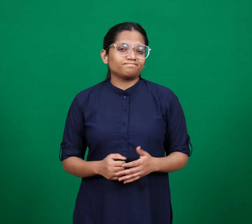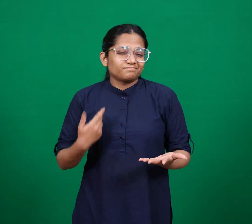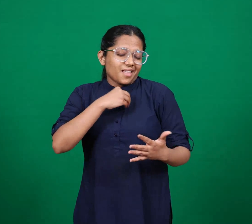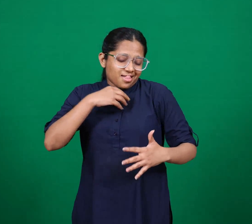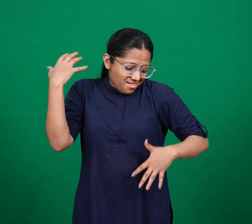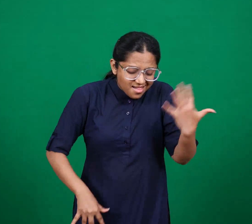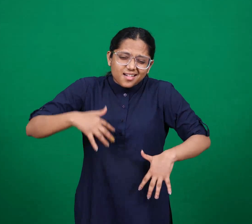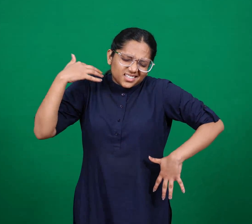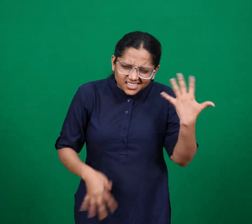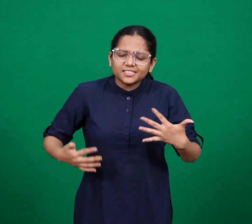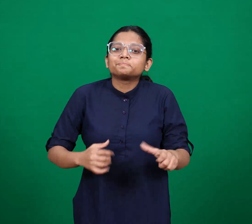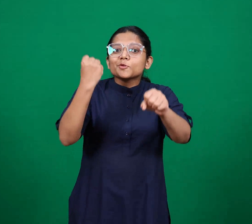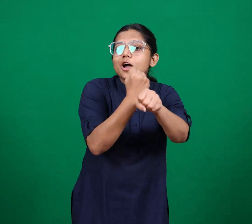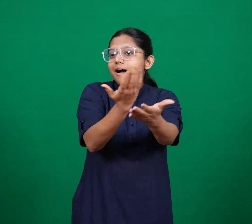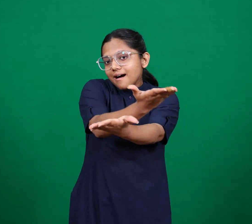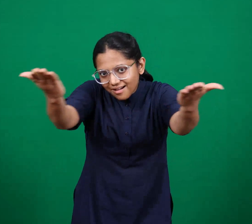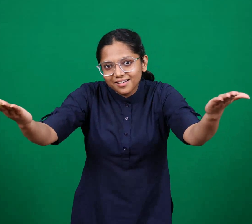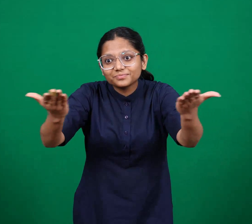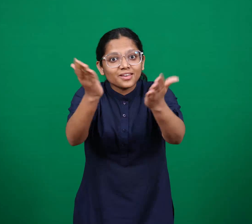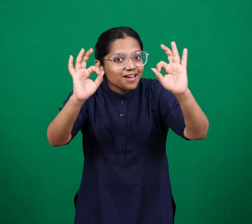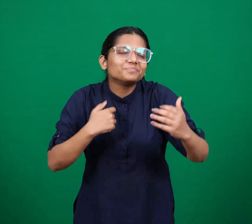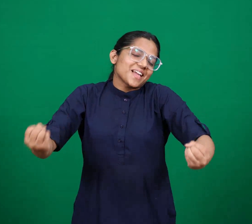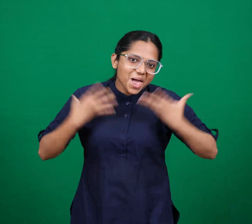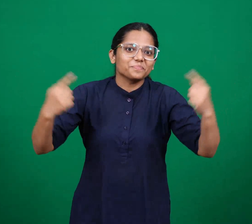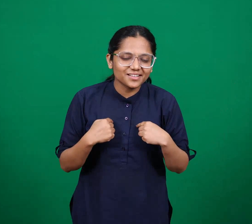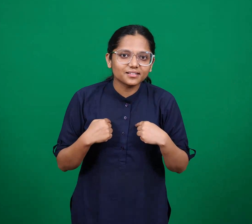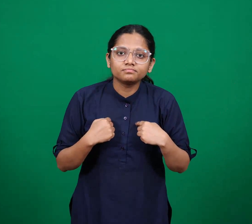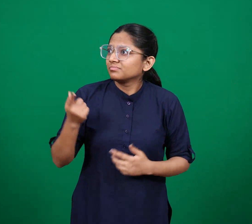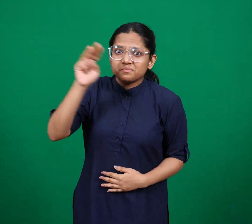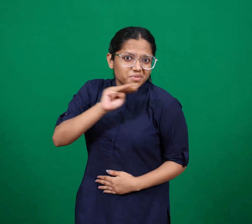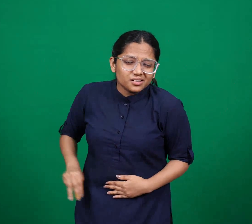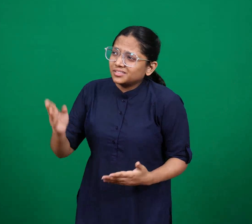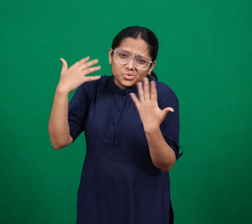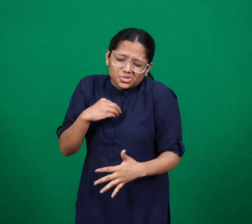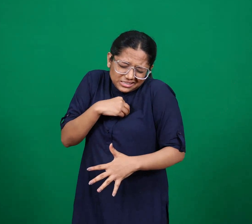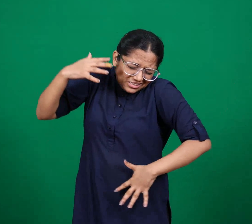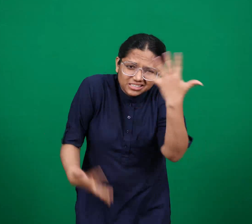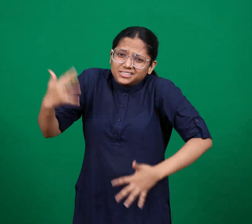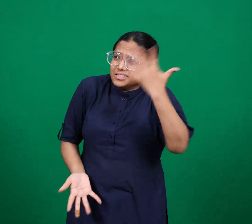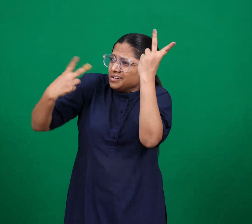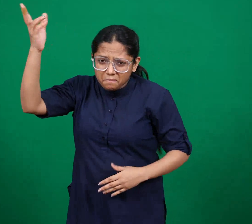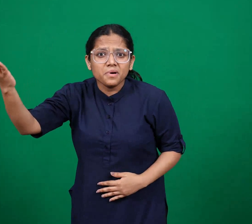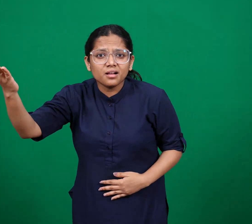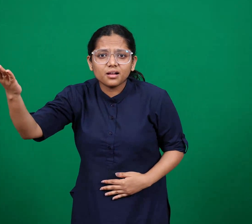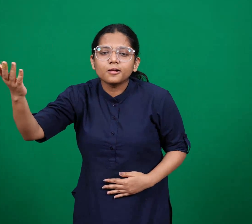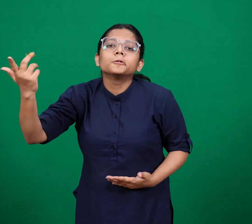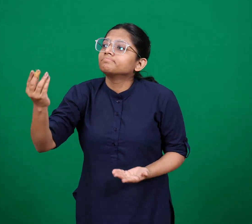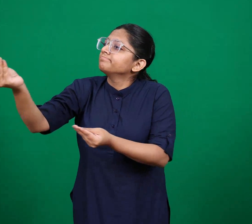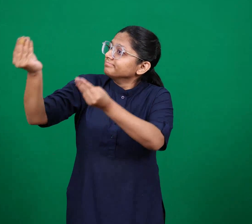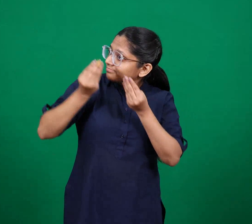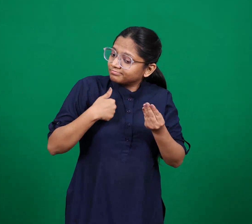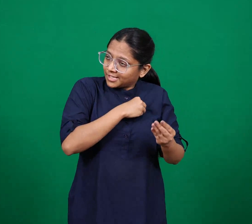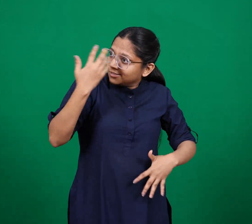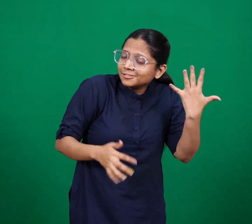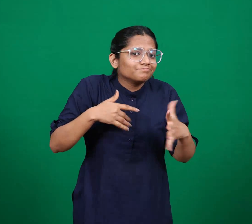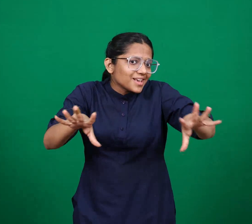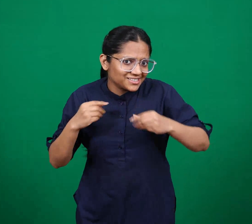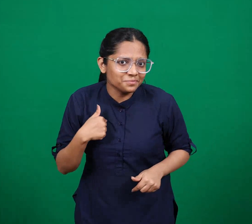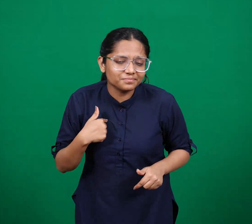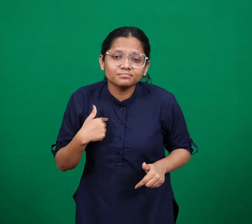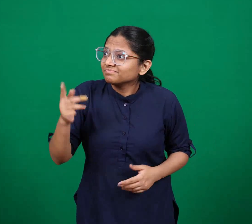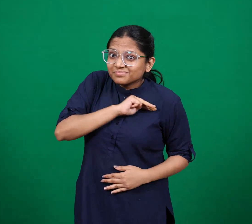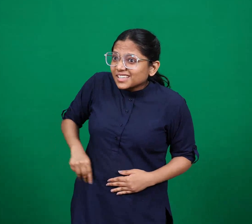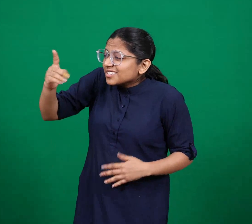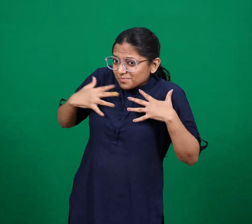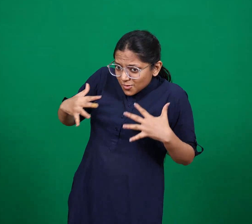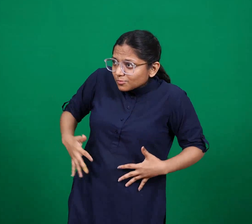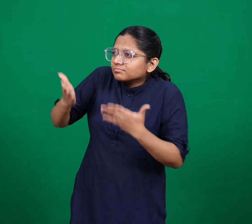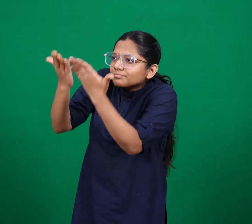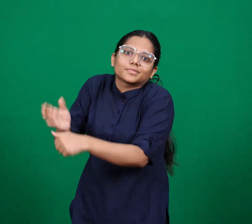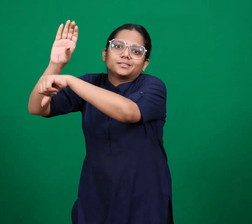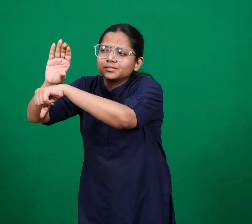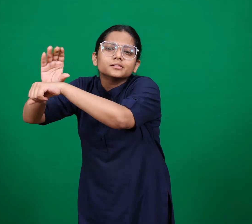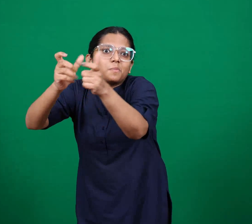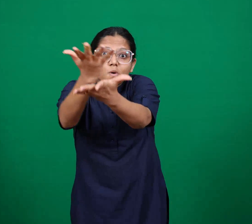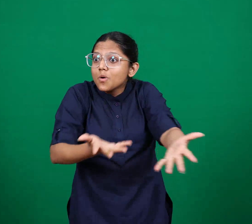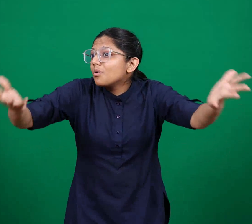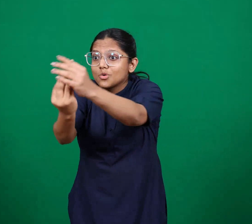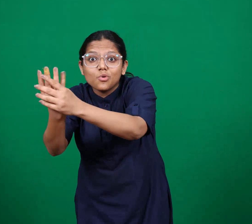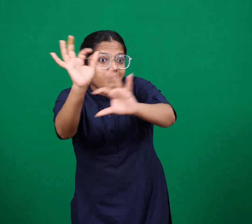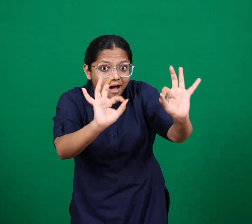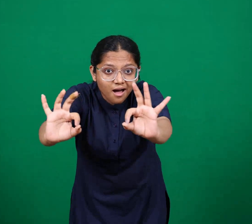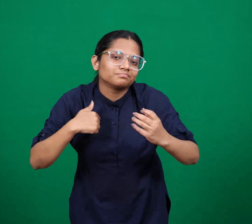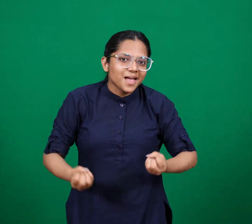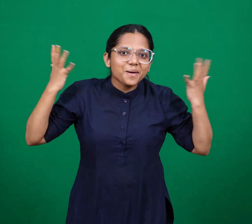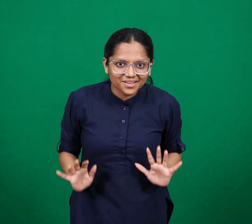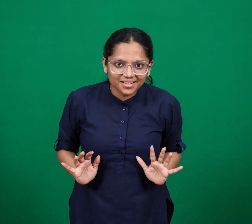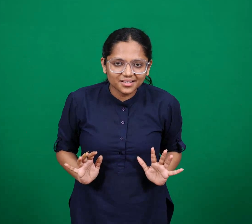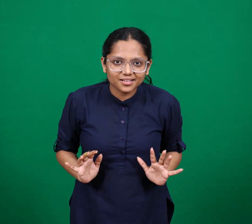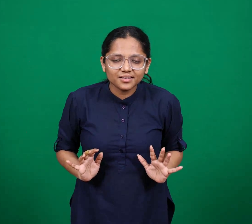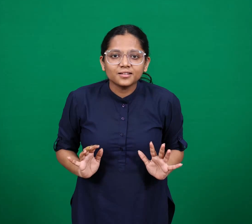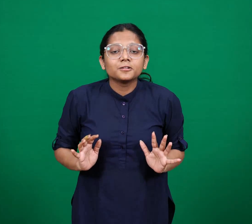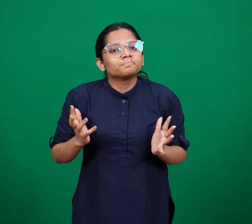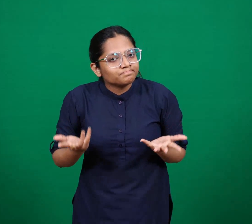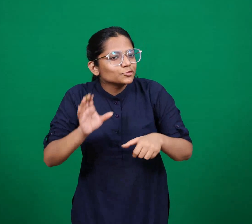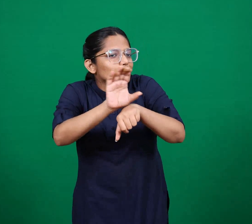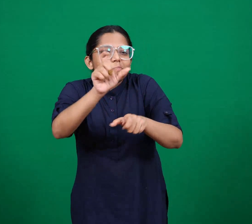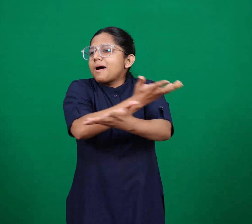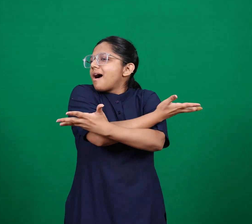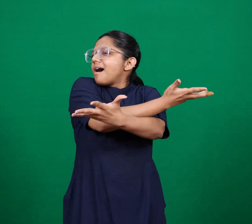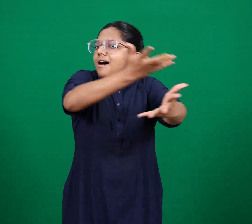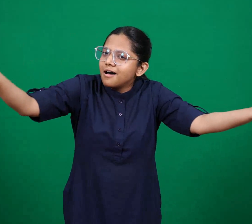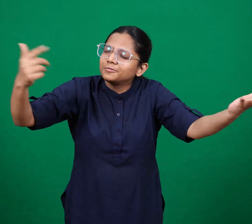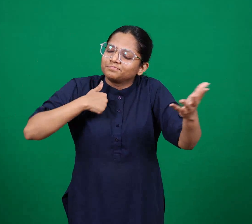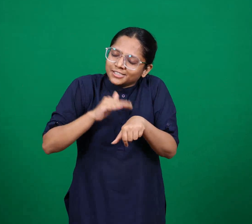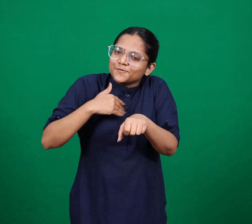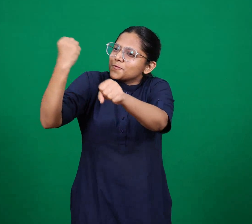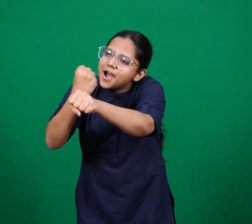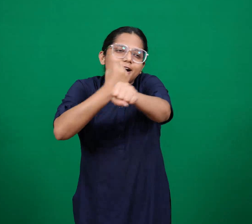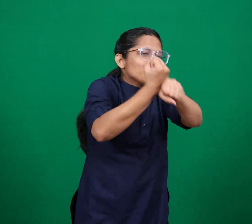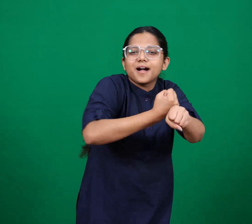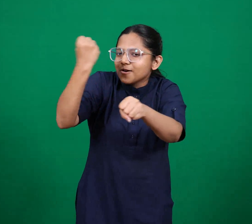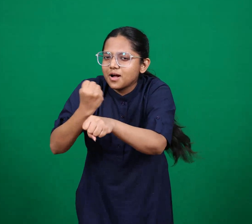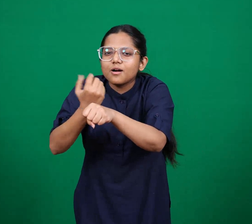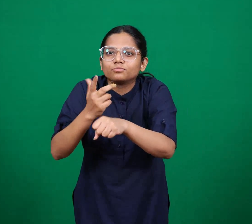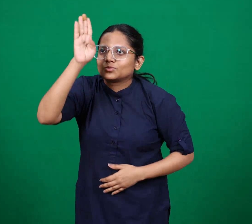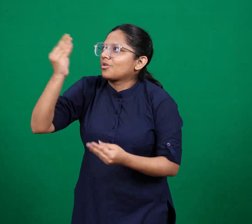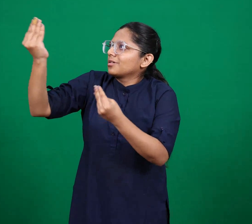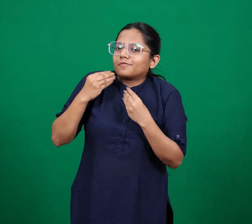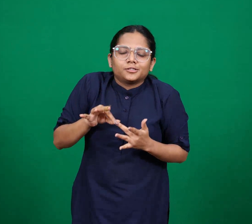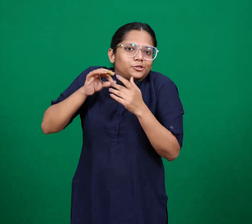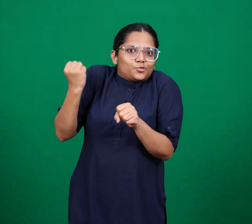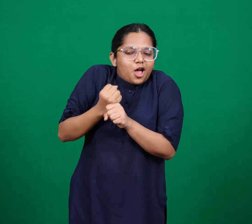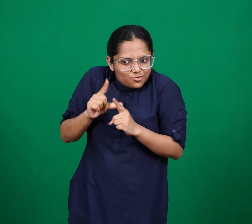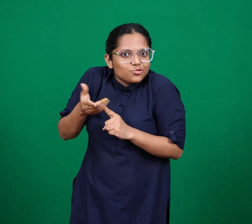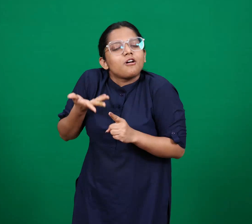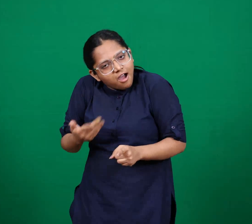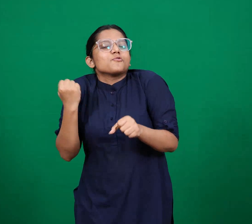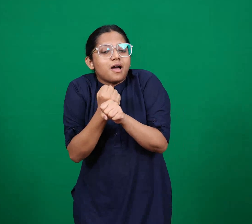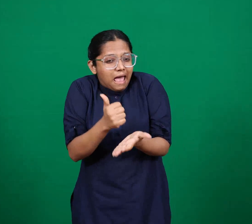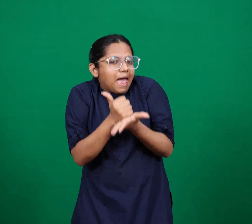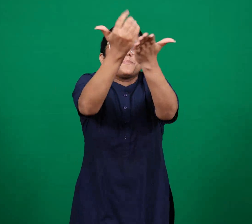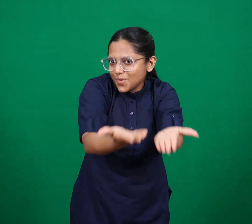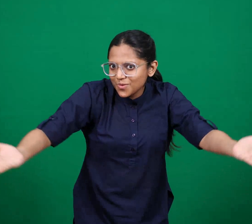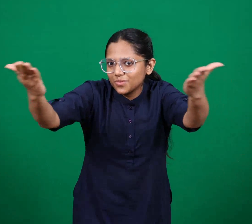Now I rejoice in my sufferings for you, and I fill up in my flesh what is lacking in regard to Christ's afflictions for the sake of His body, which is the church.